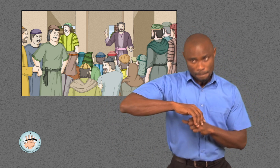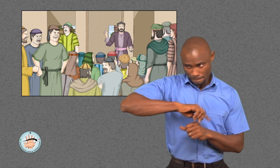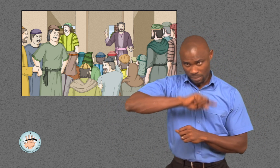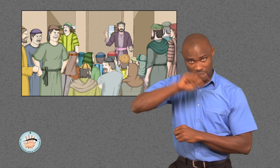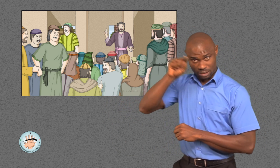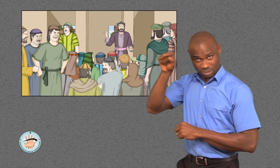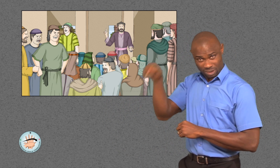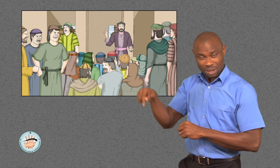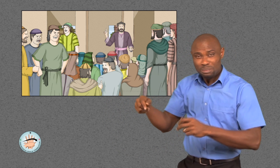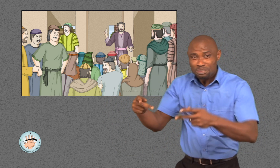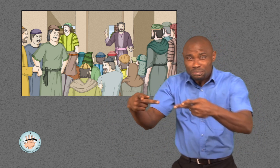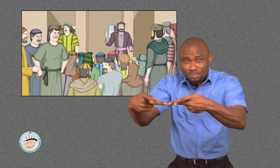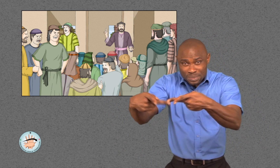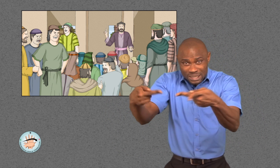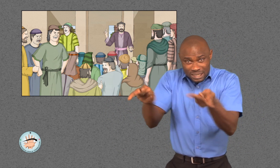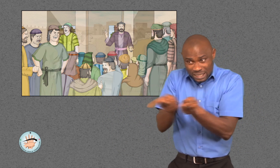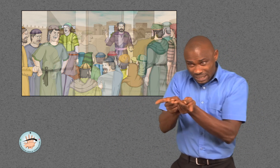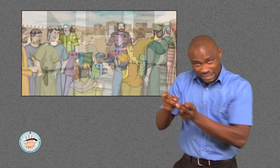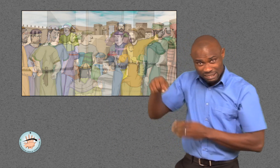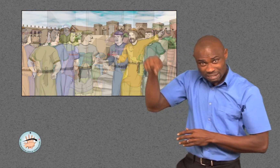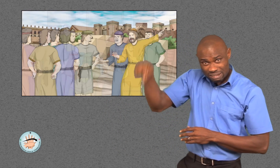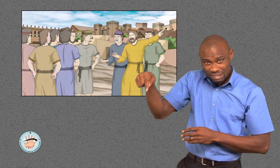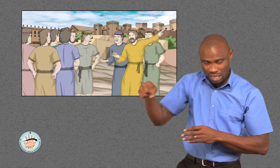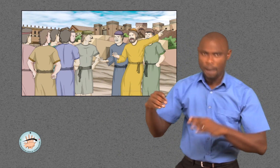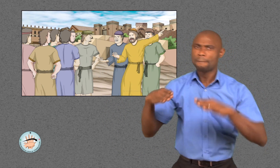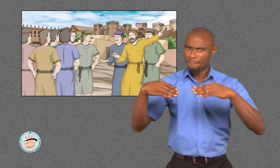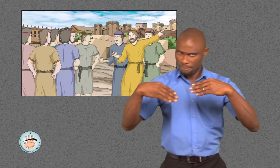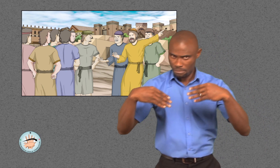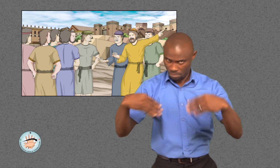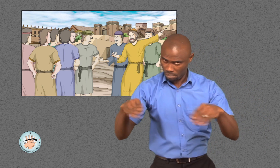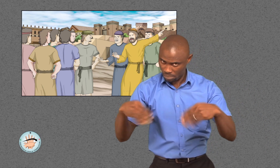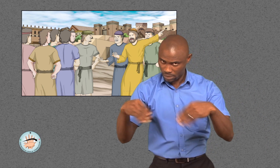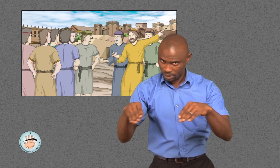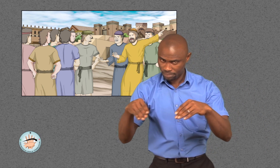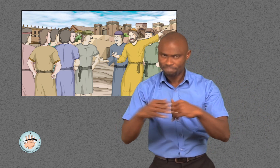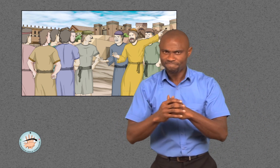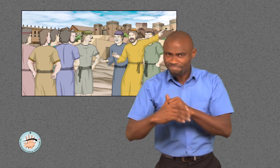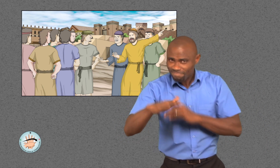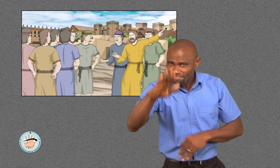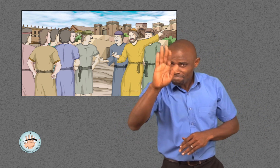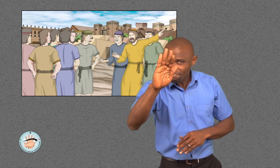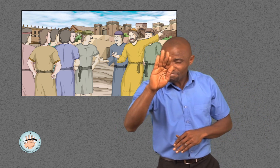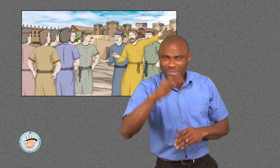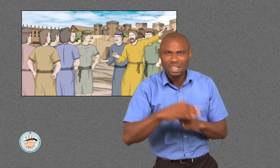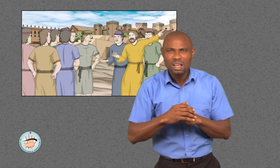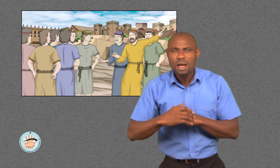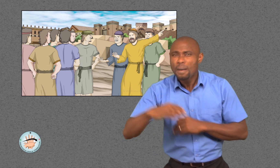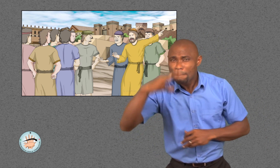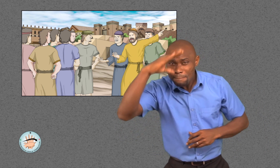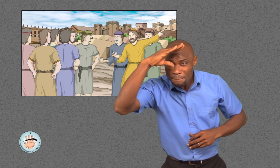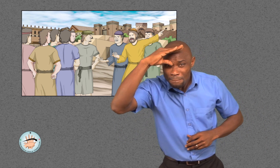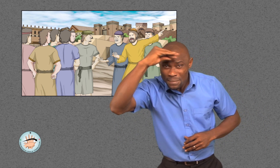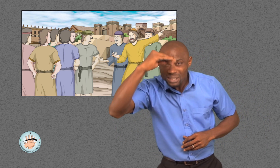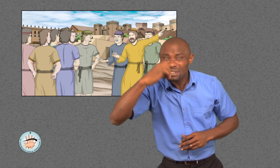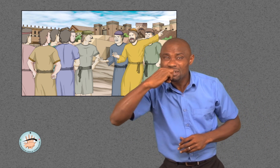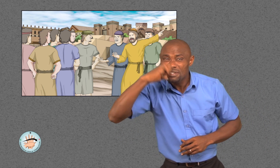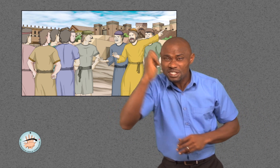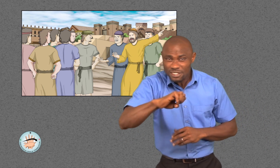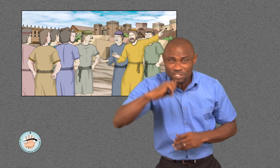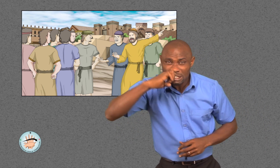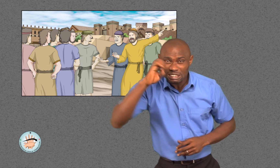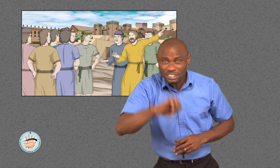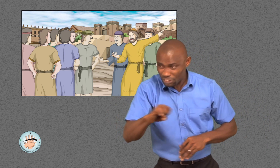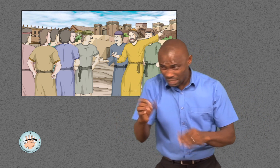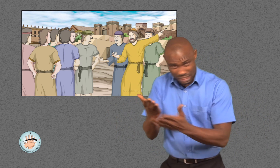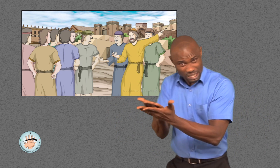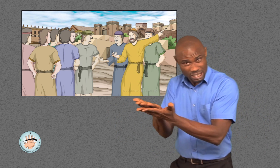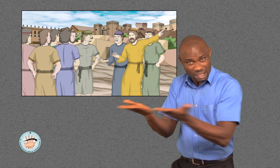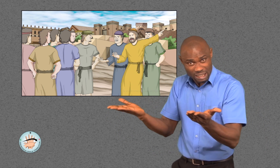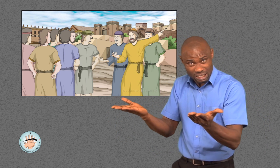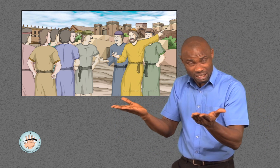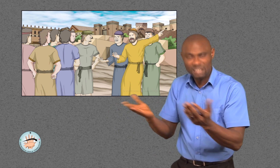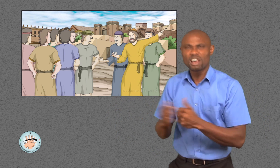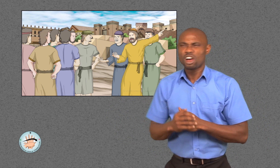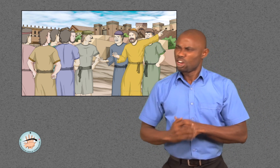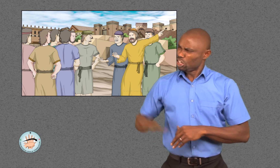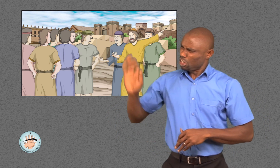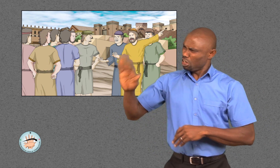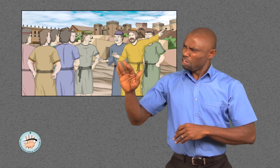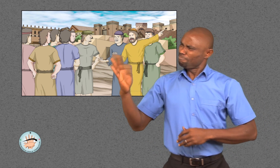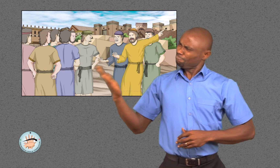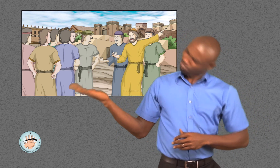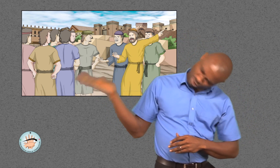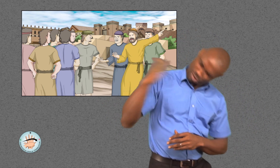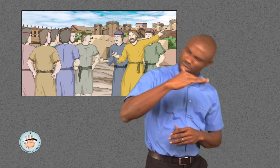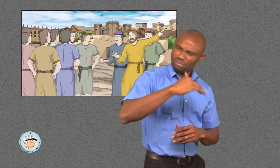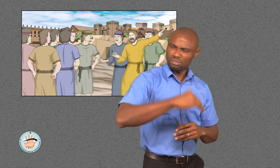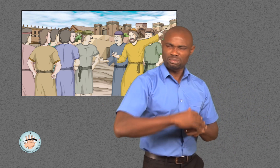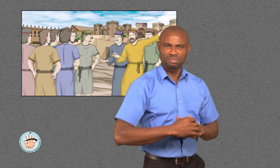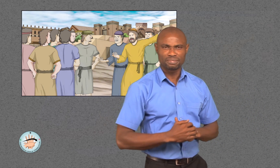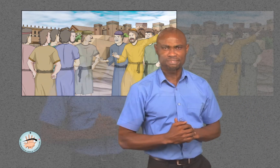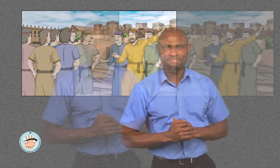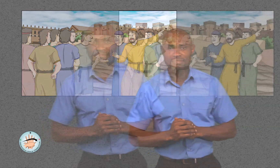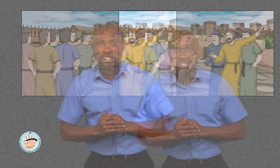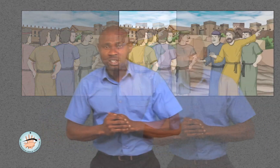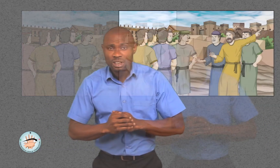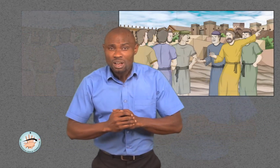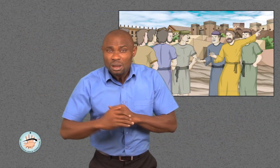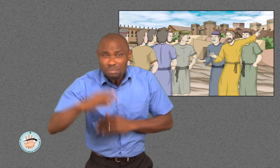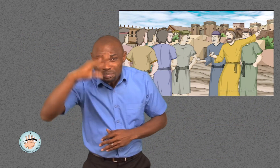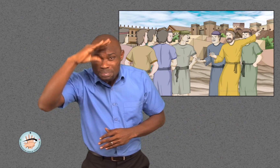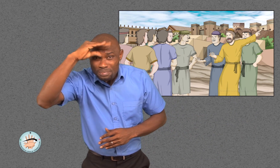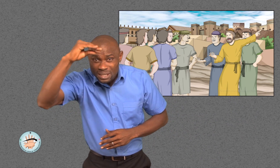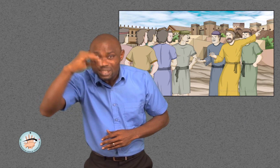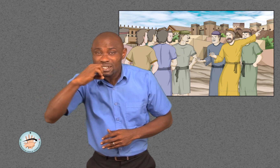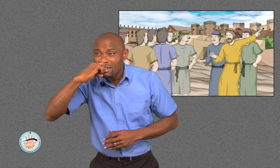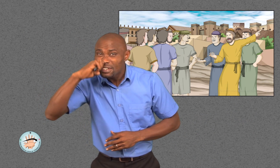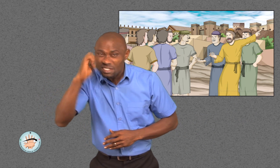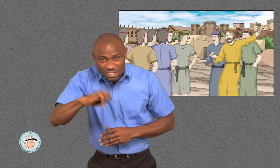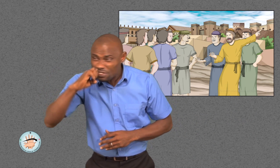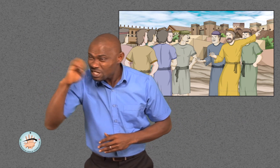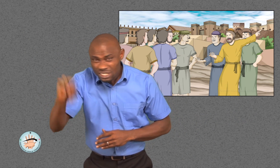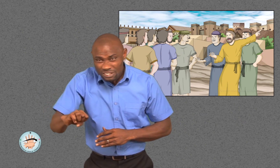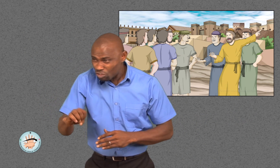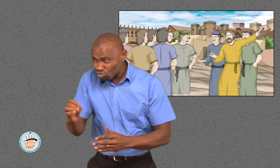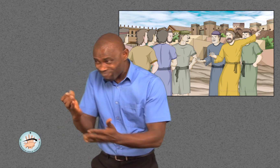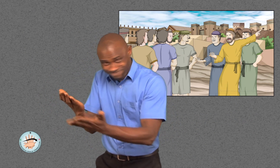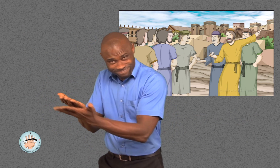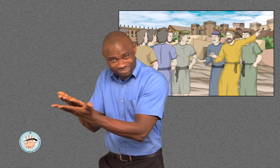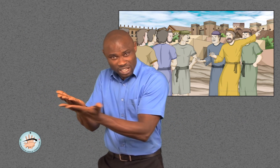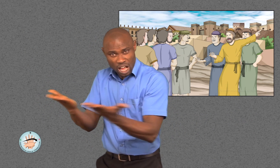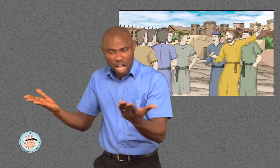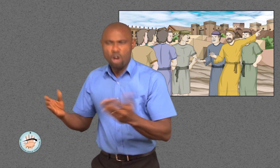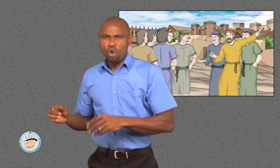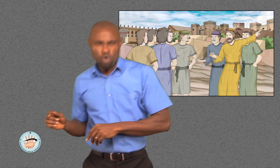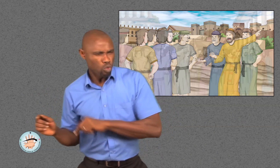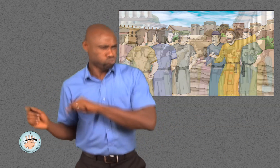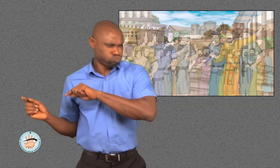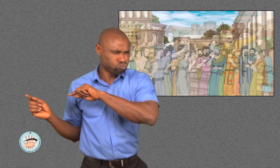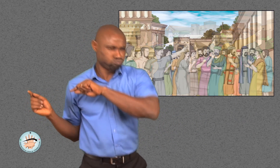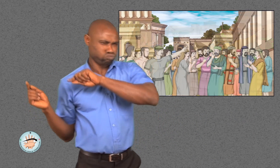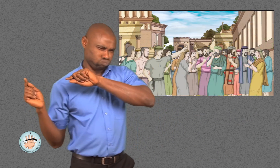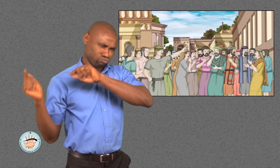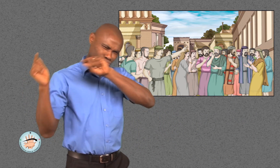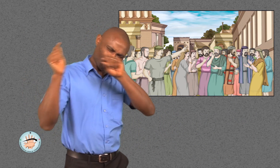The Jews, however, became jealous.